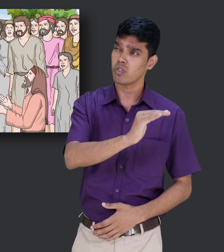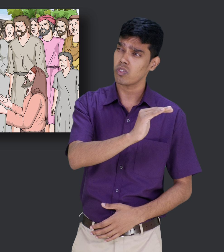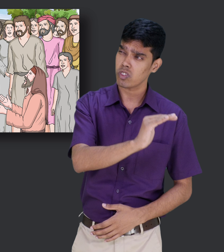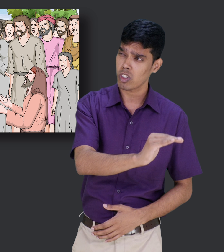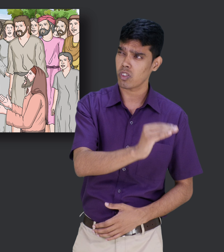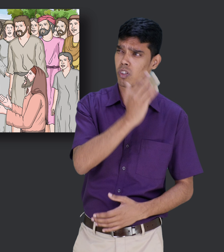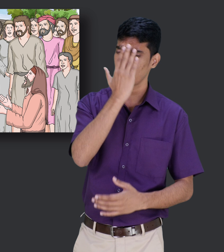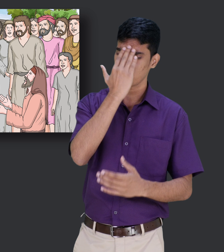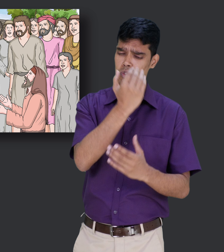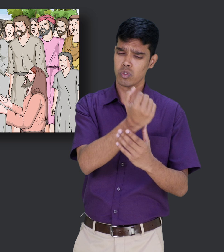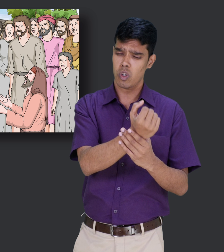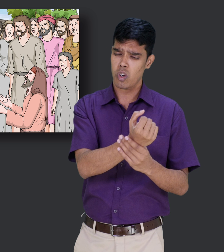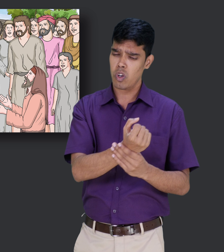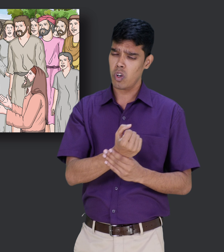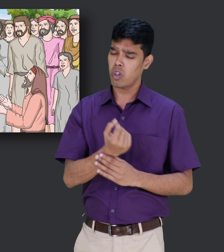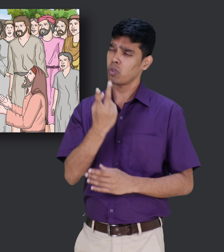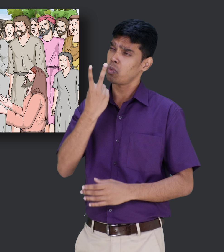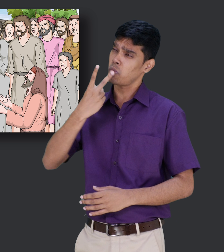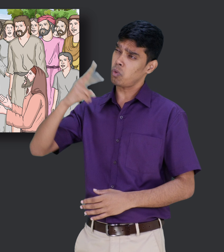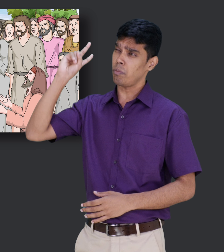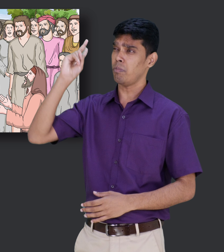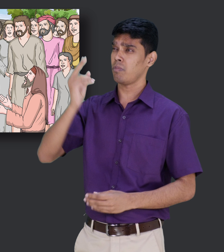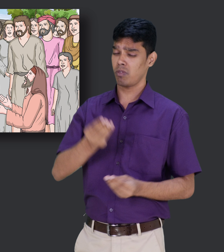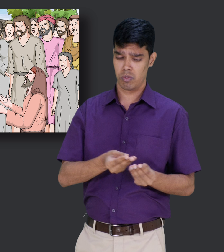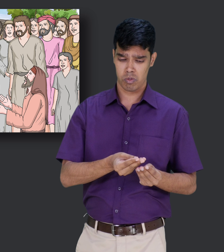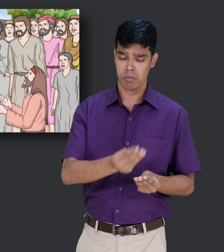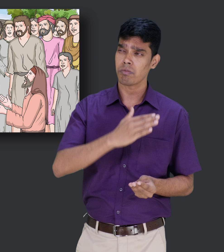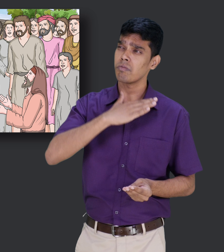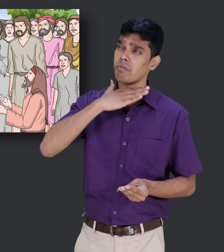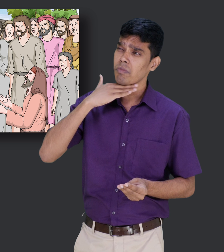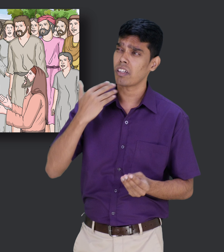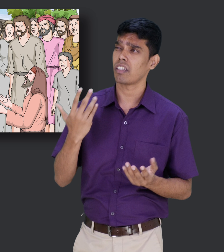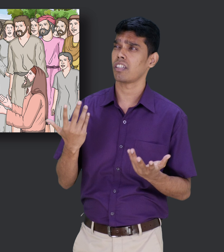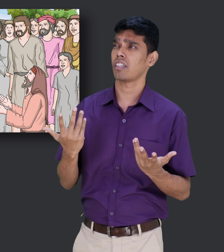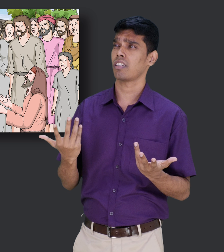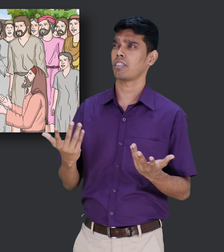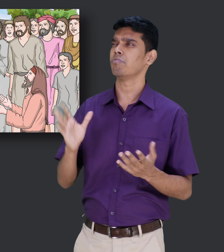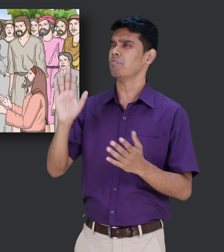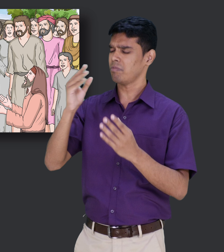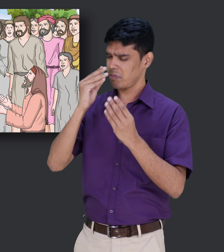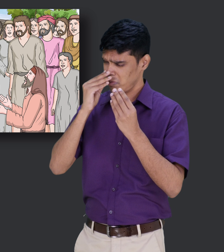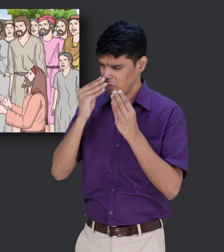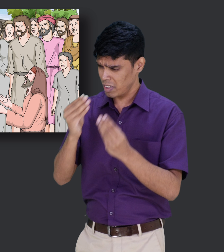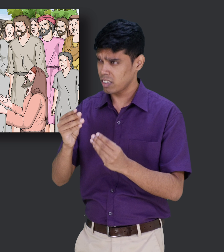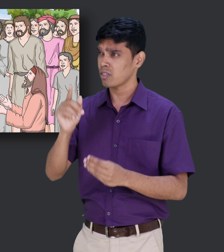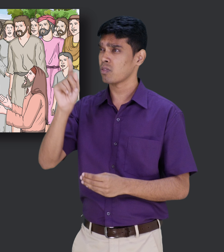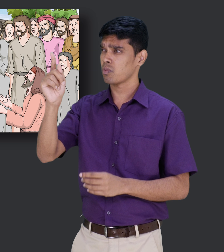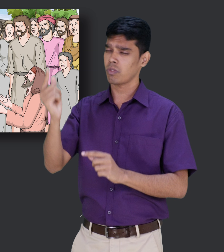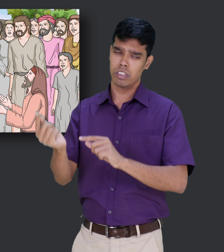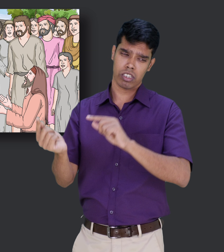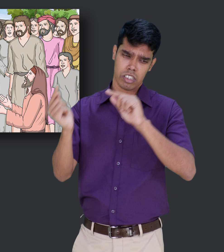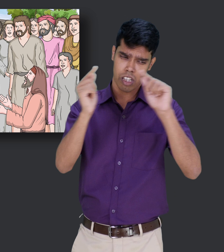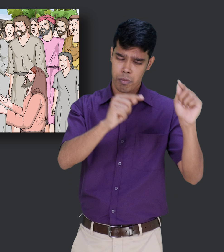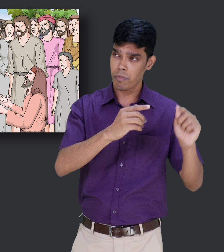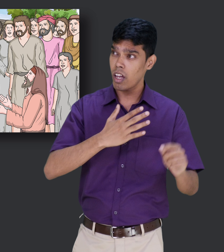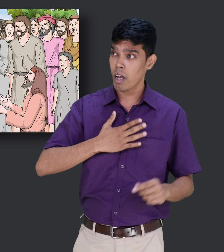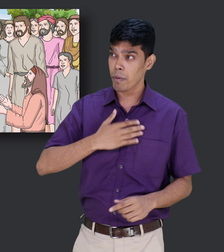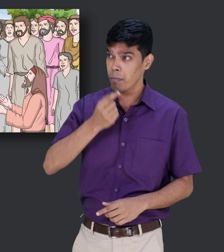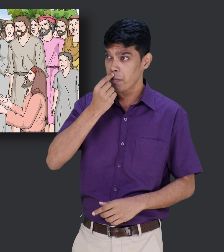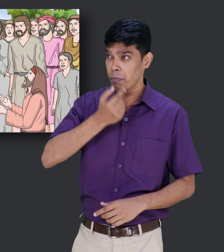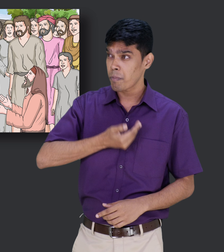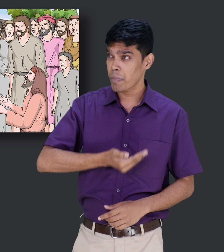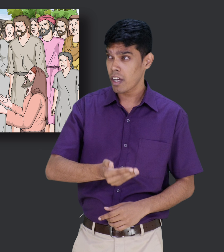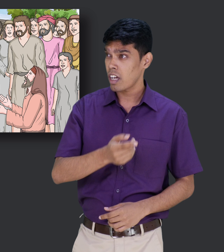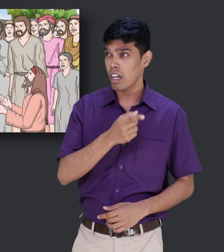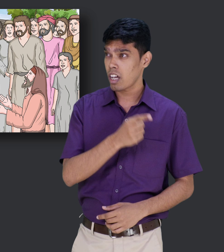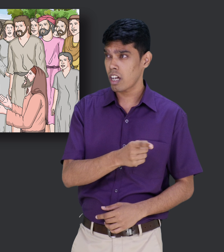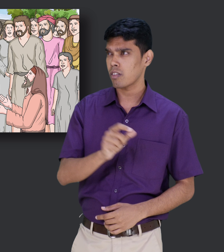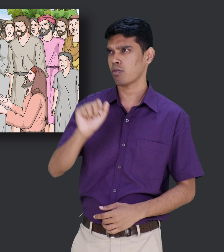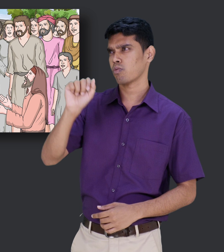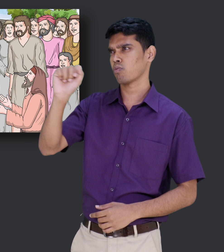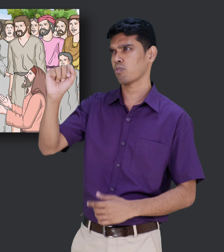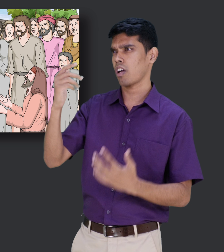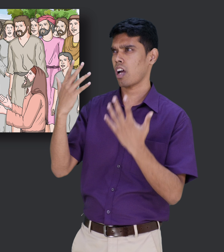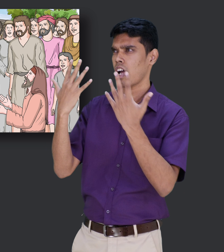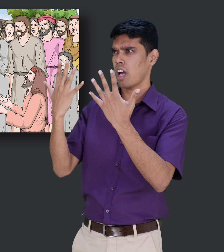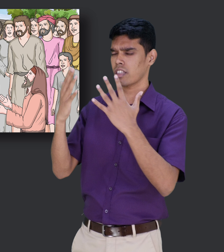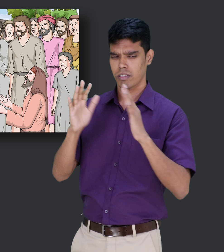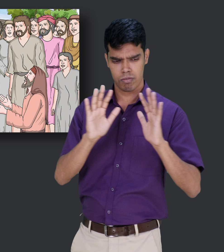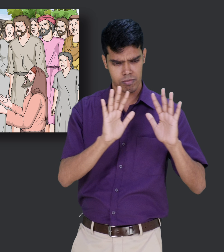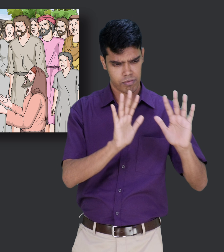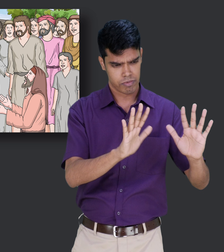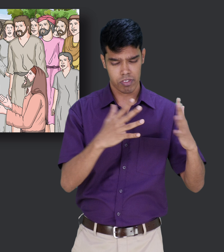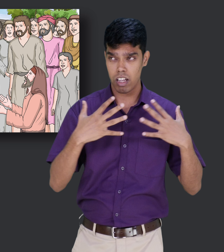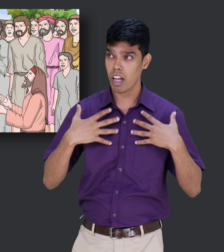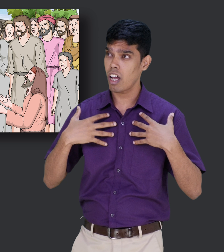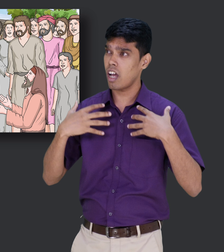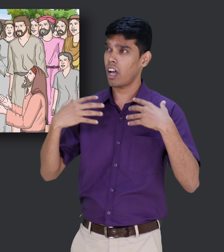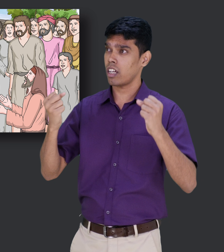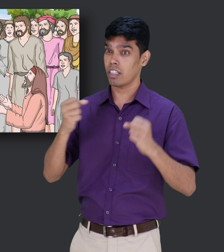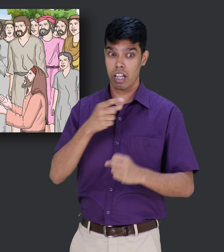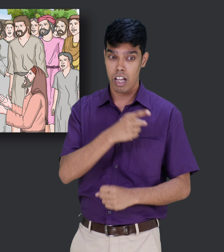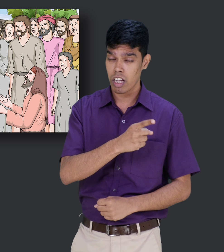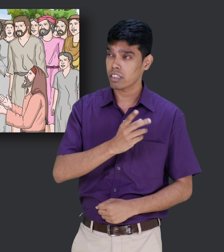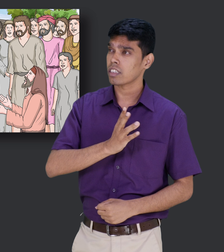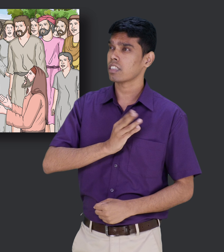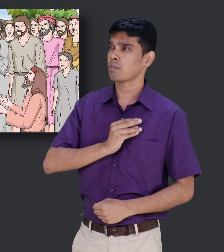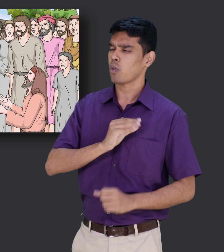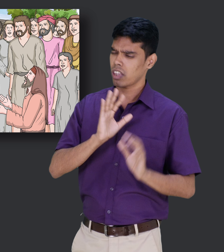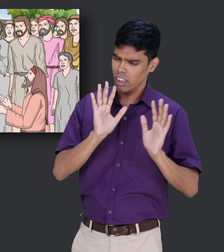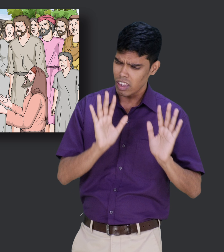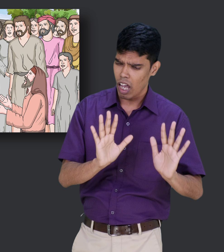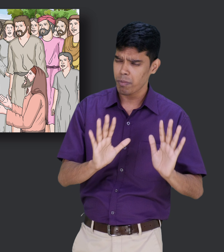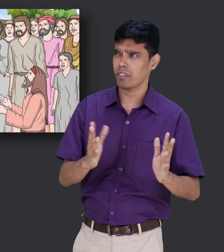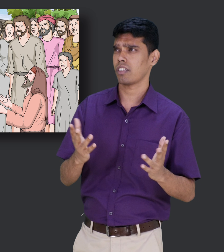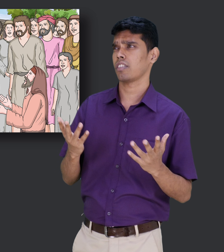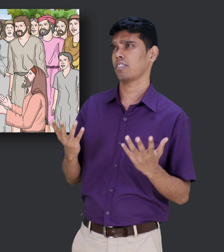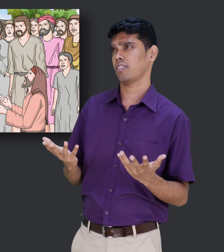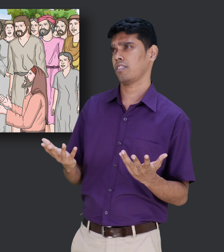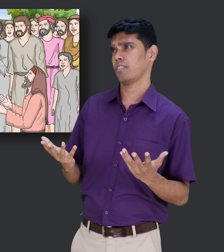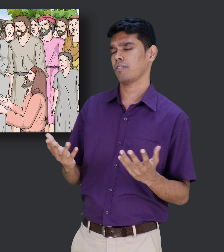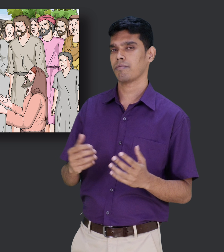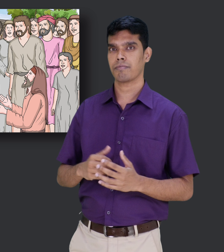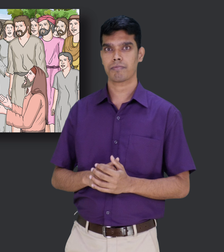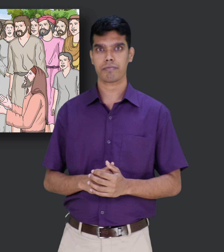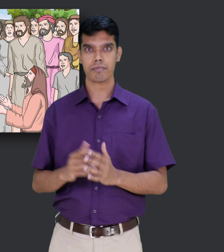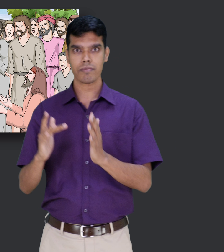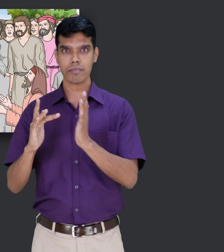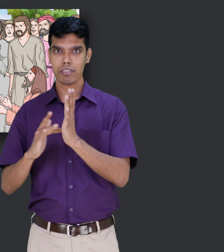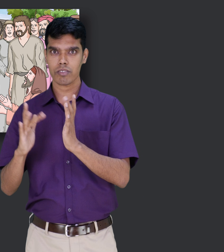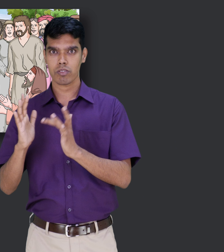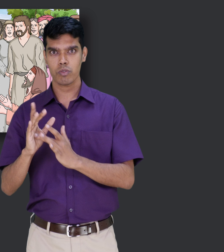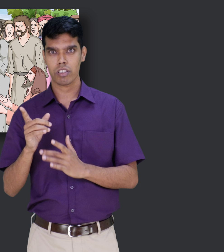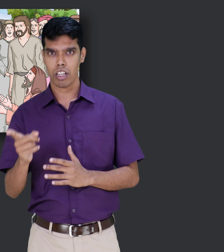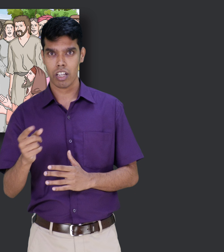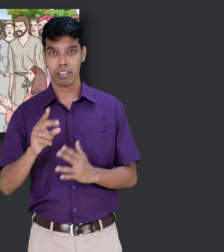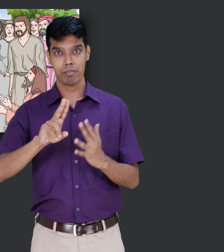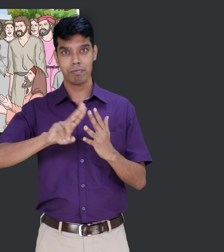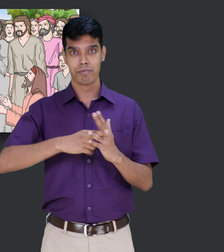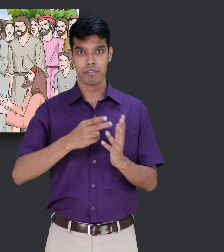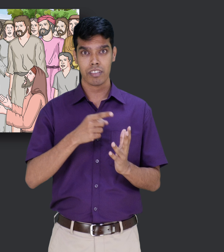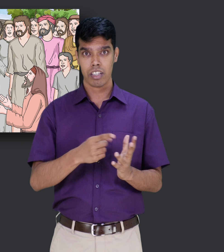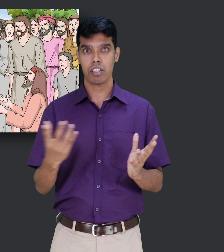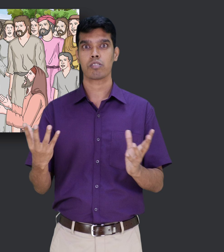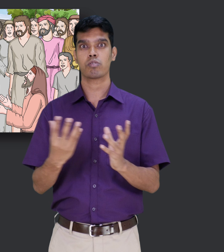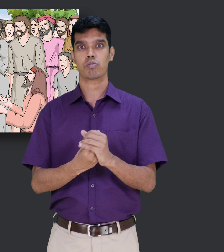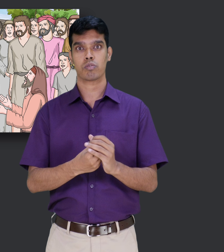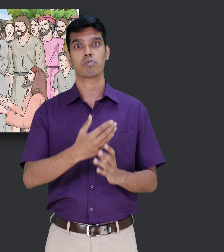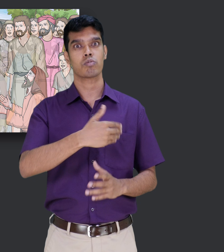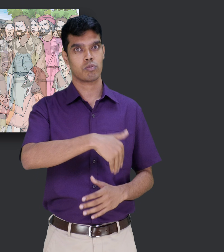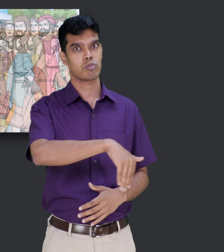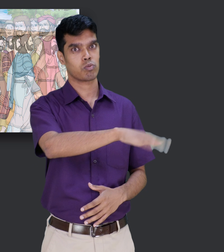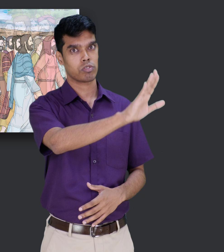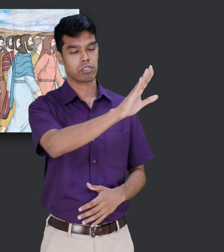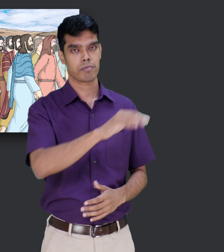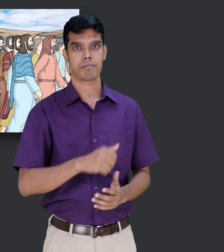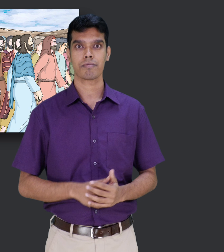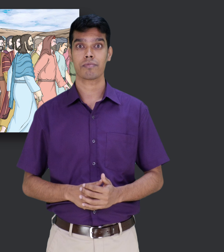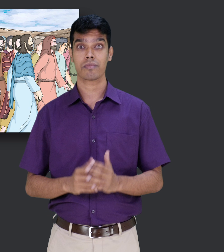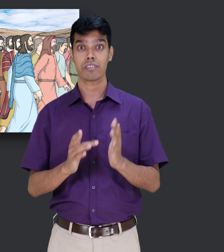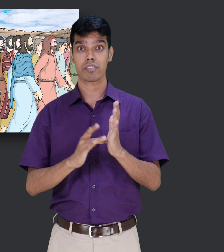Please come and place Your hands on her, so that she will be healed and live.”